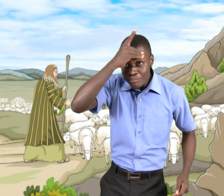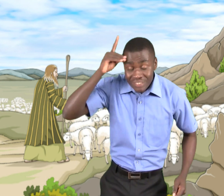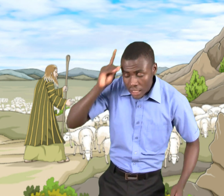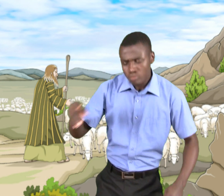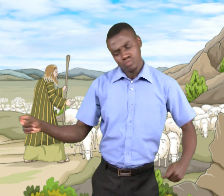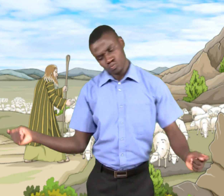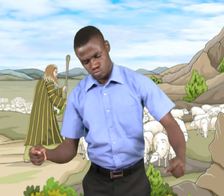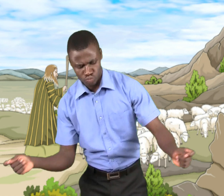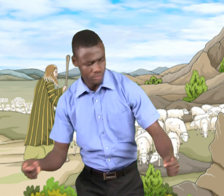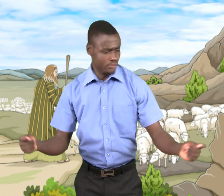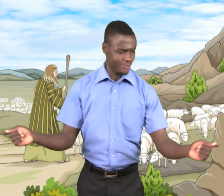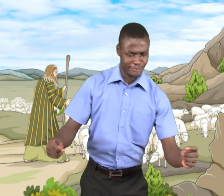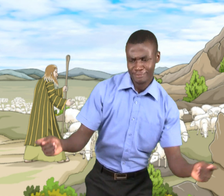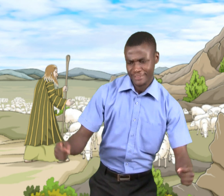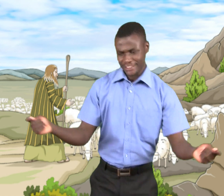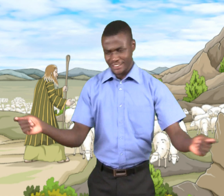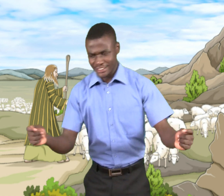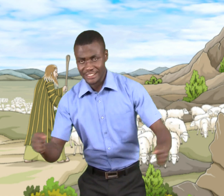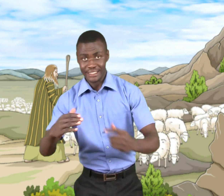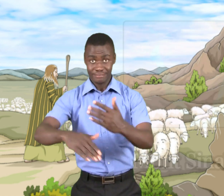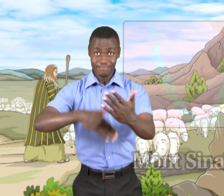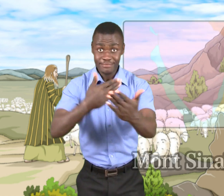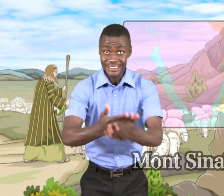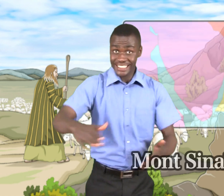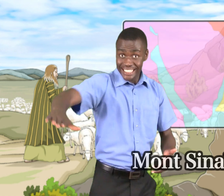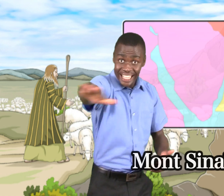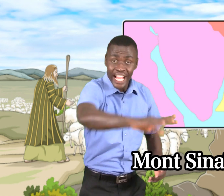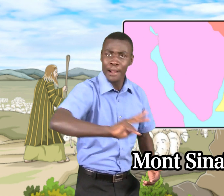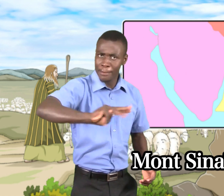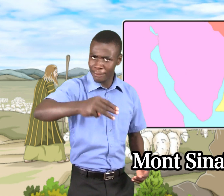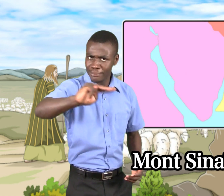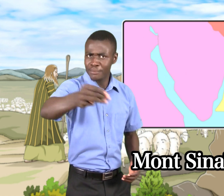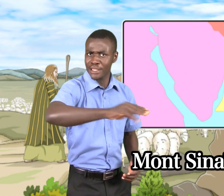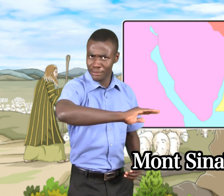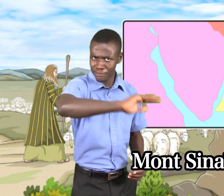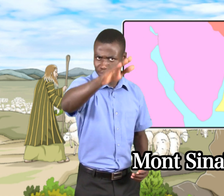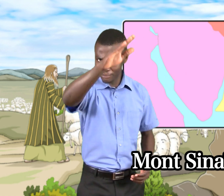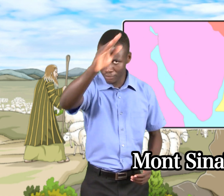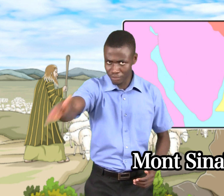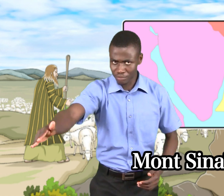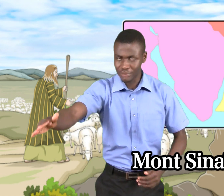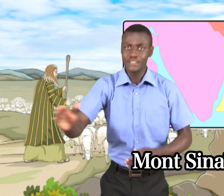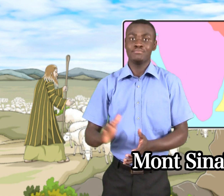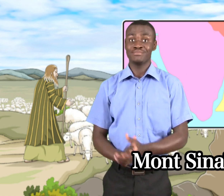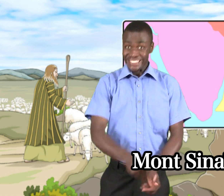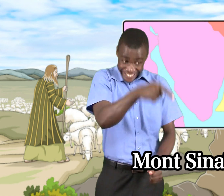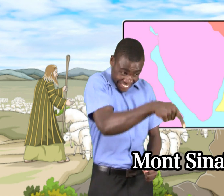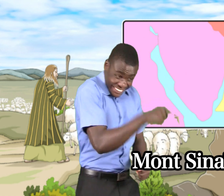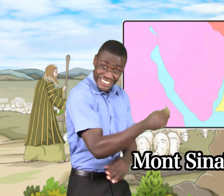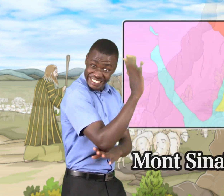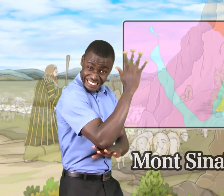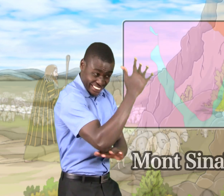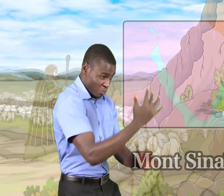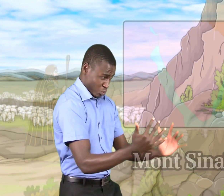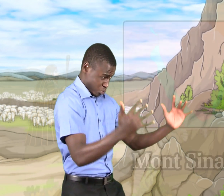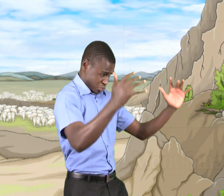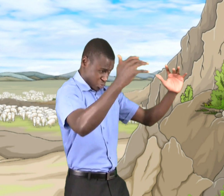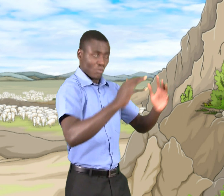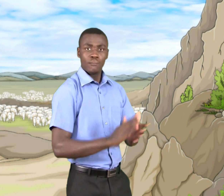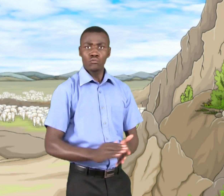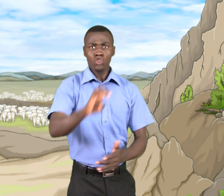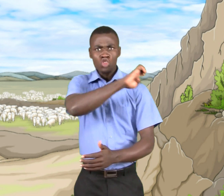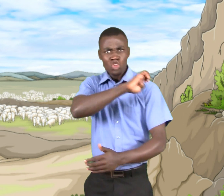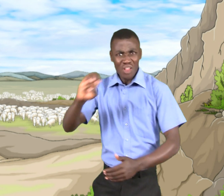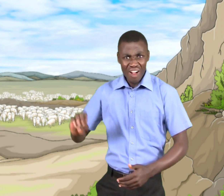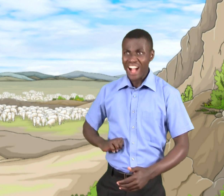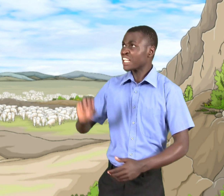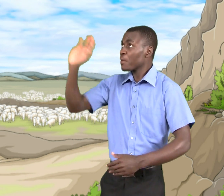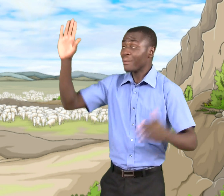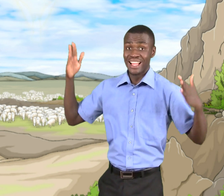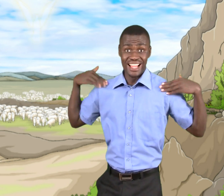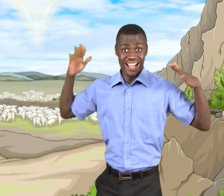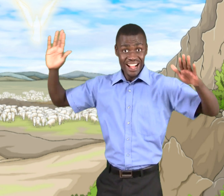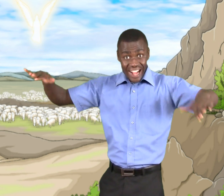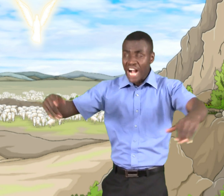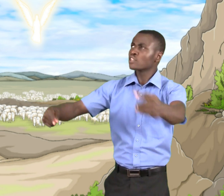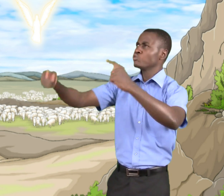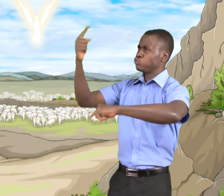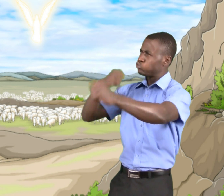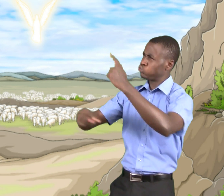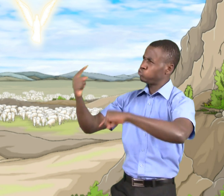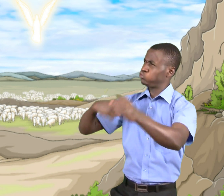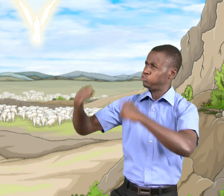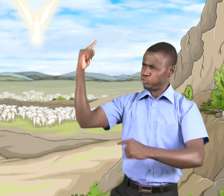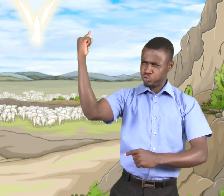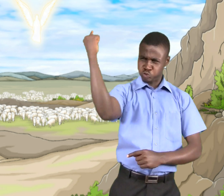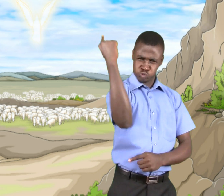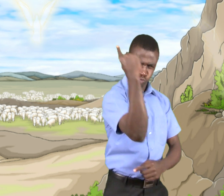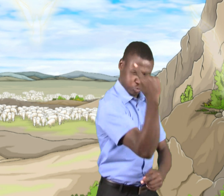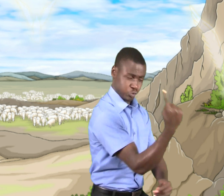He led the flock to the far side of the wilderness and came to Horeb, the mountain of God.